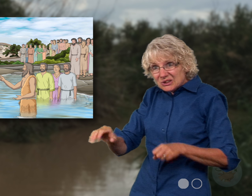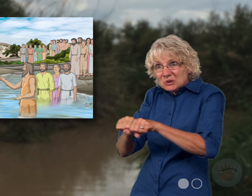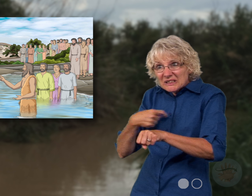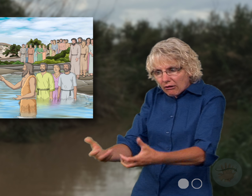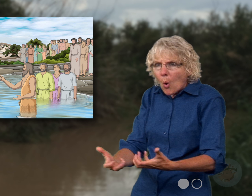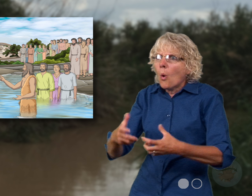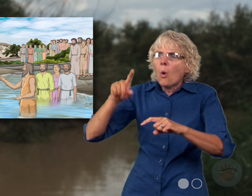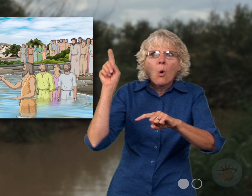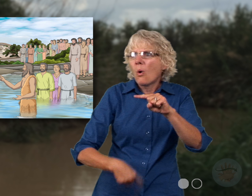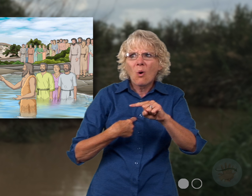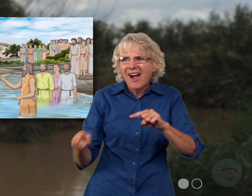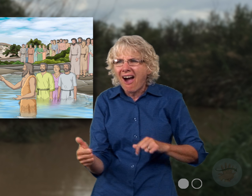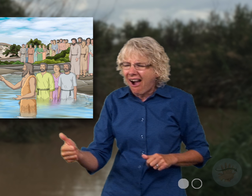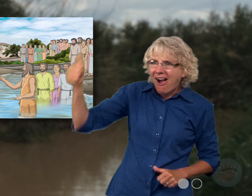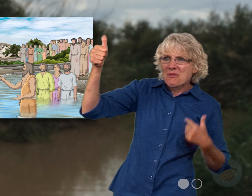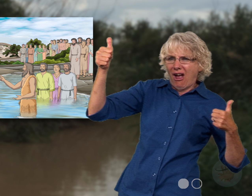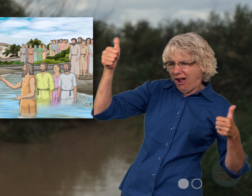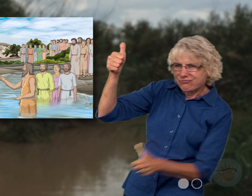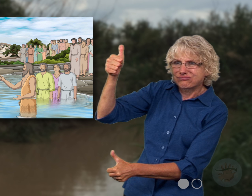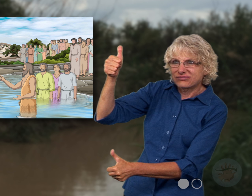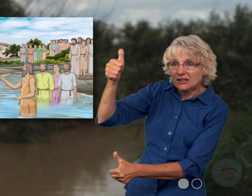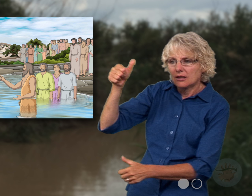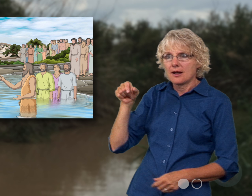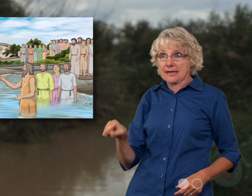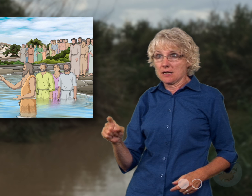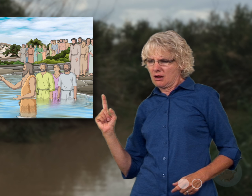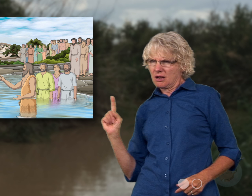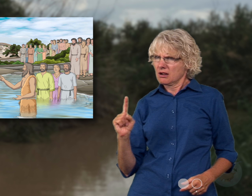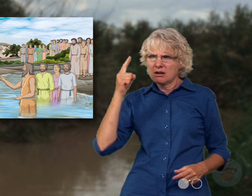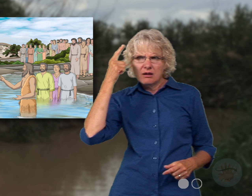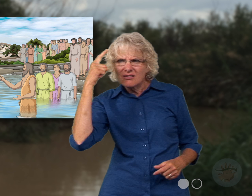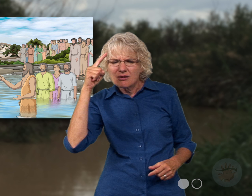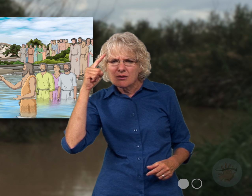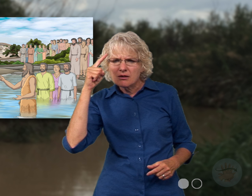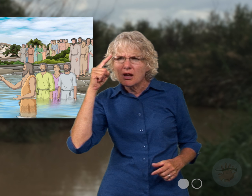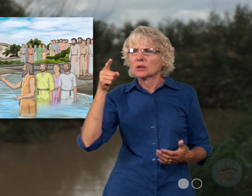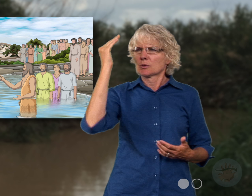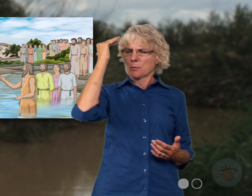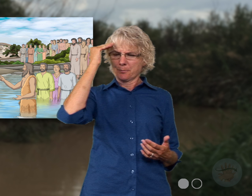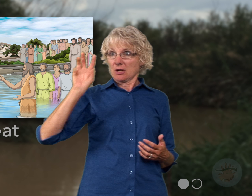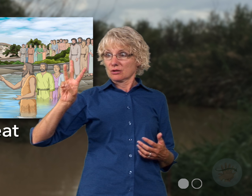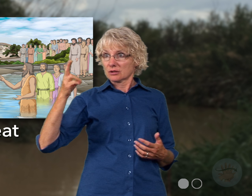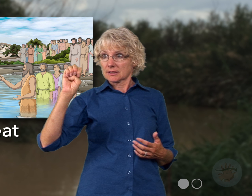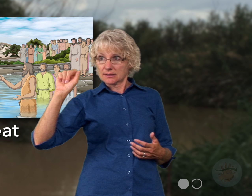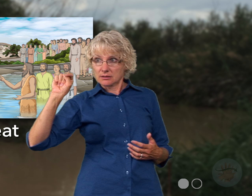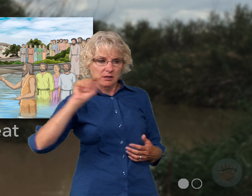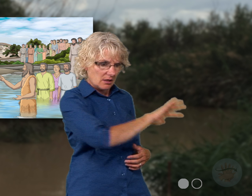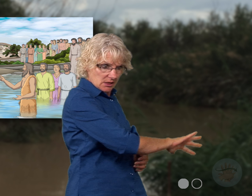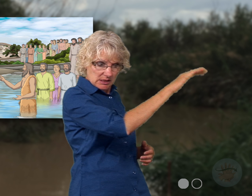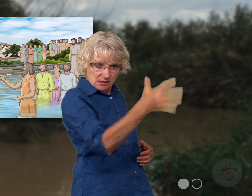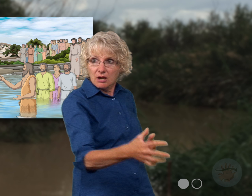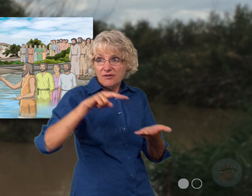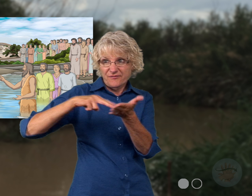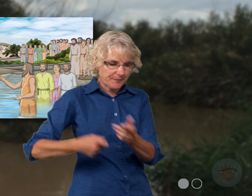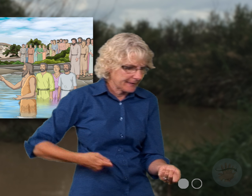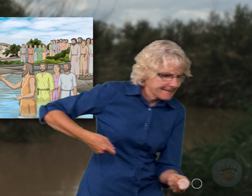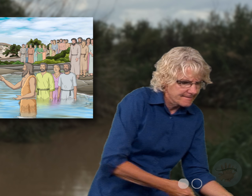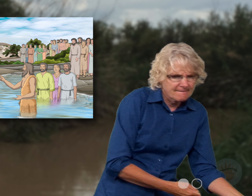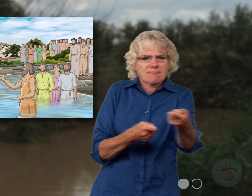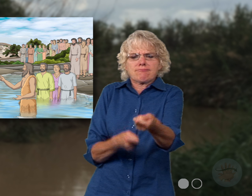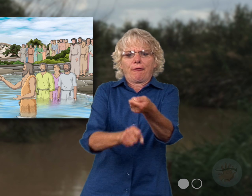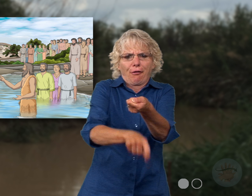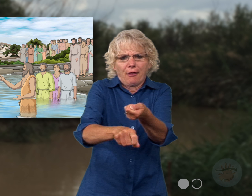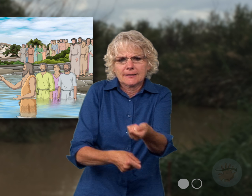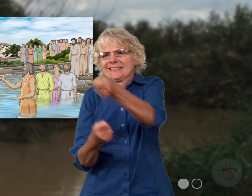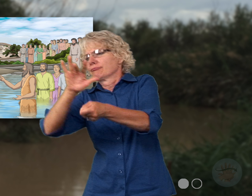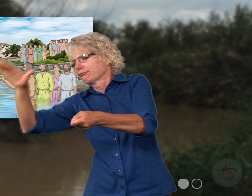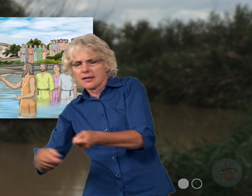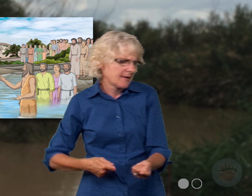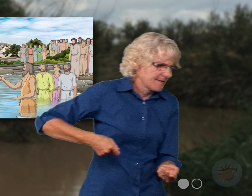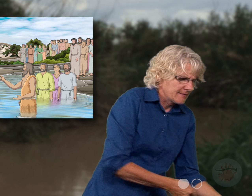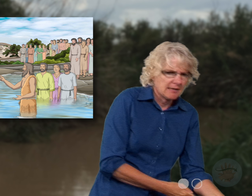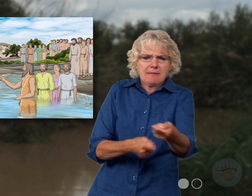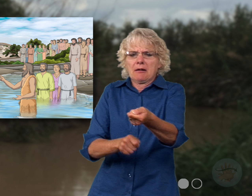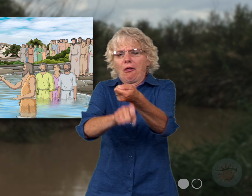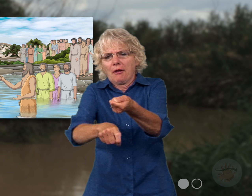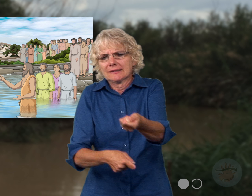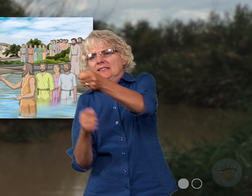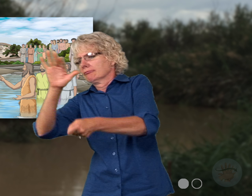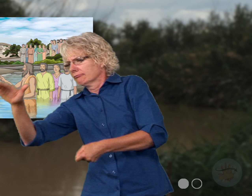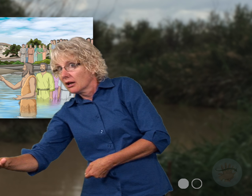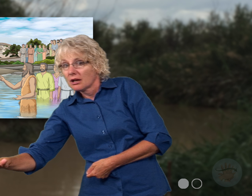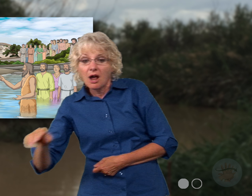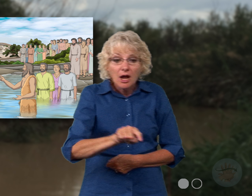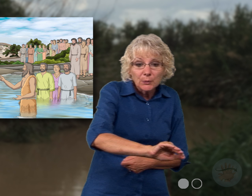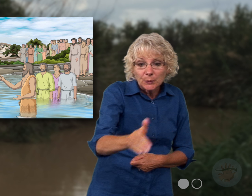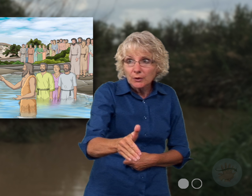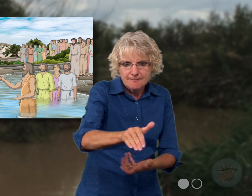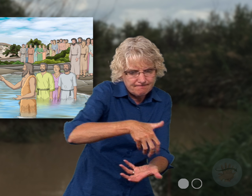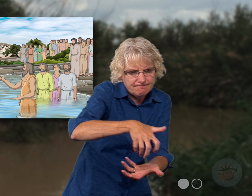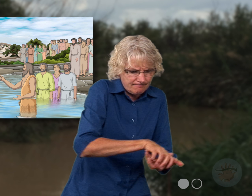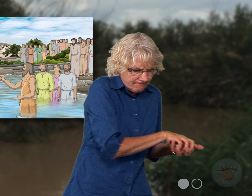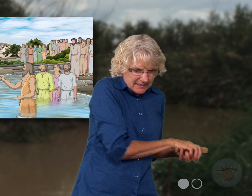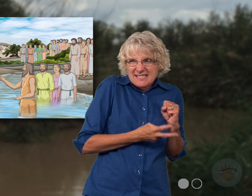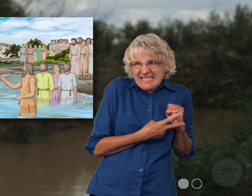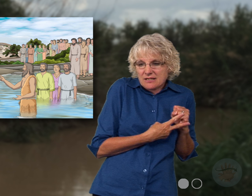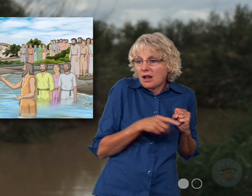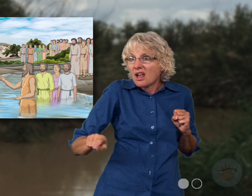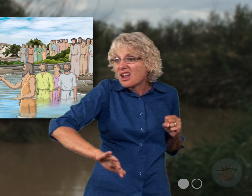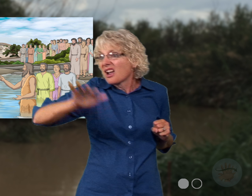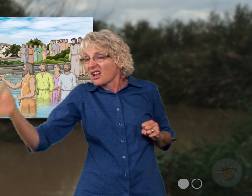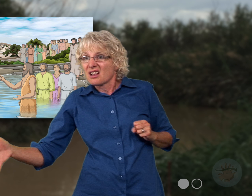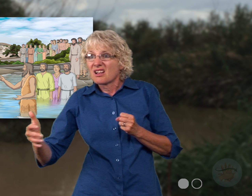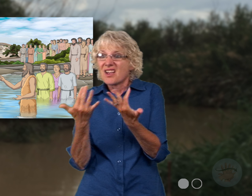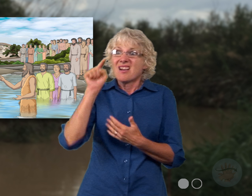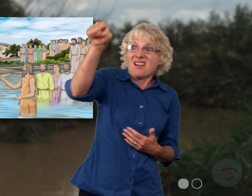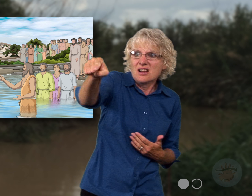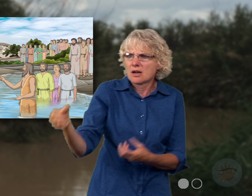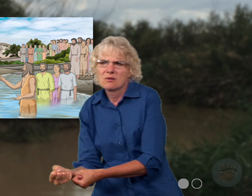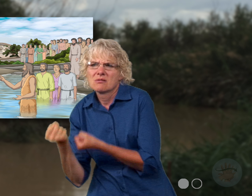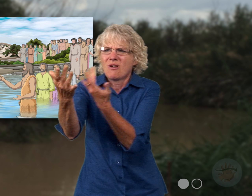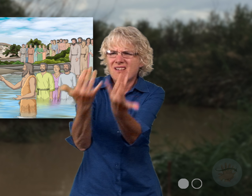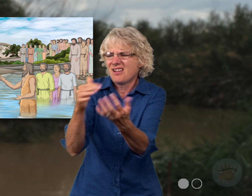His winnowing fork is in His hand to clear His threshing floor and to gather His wheat into the barn;